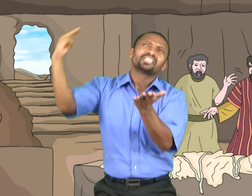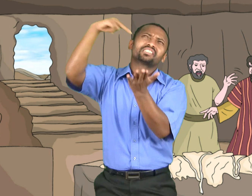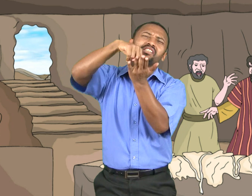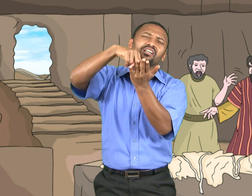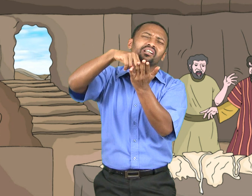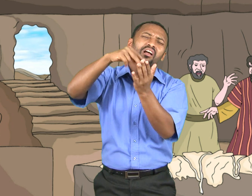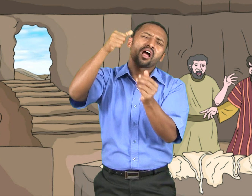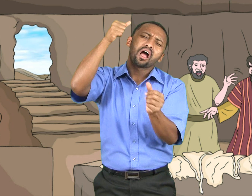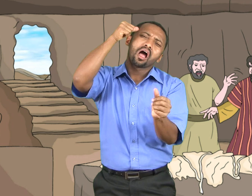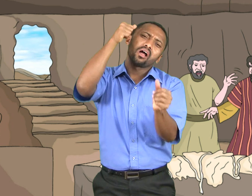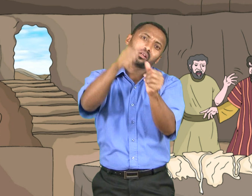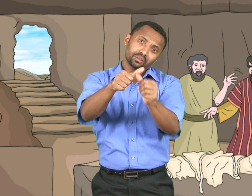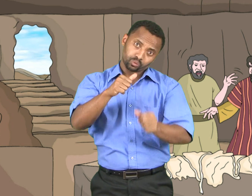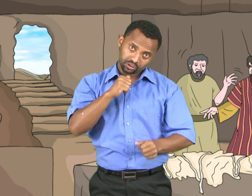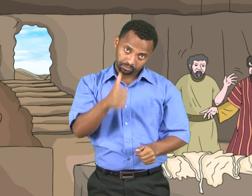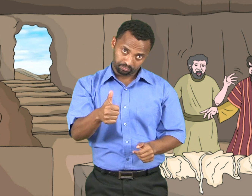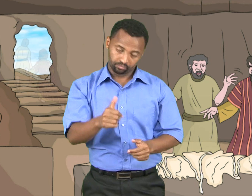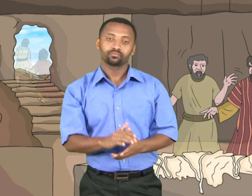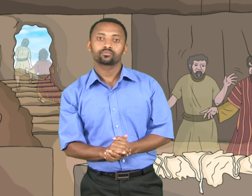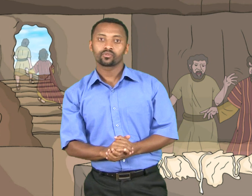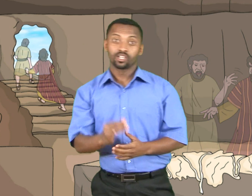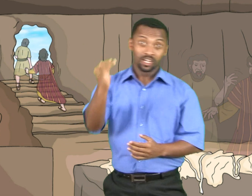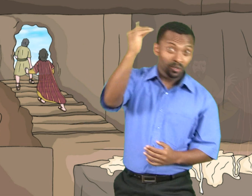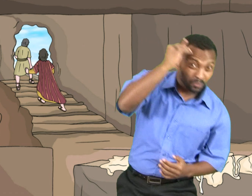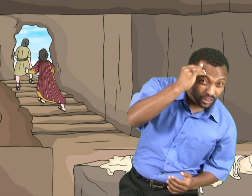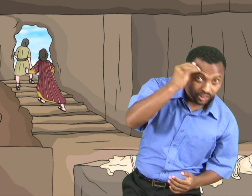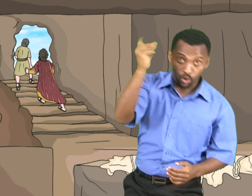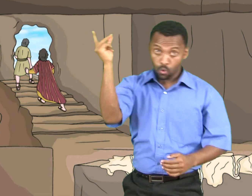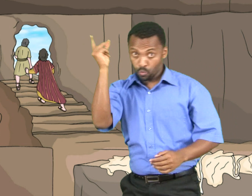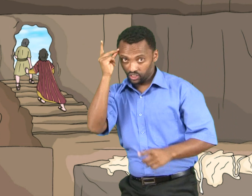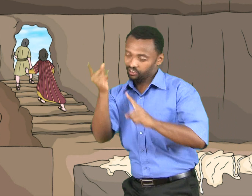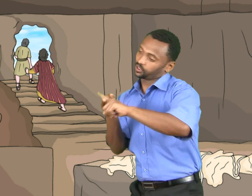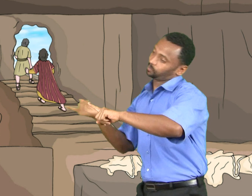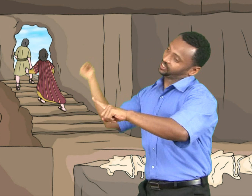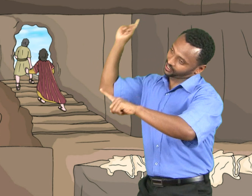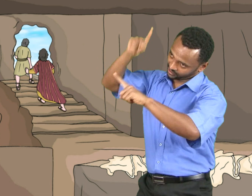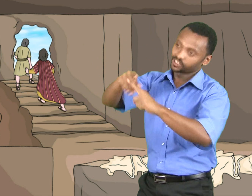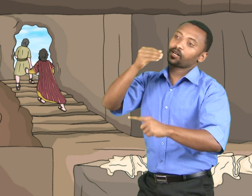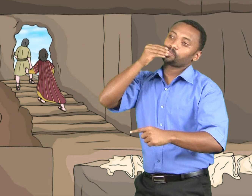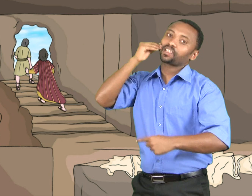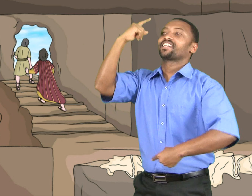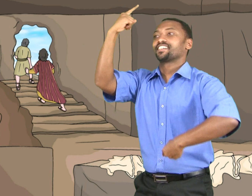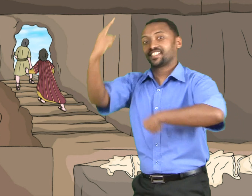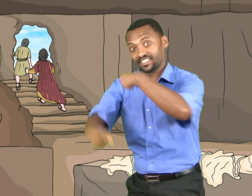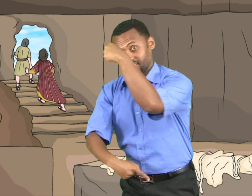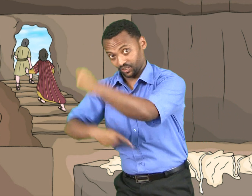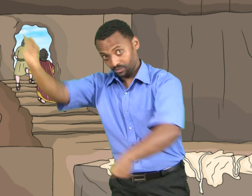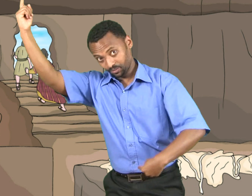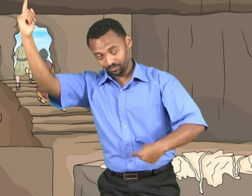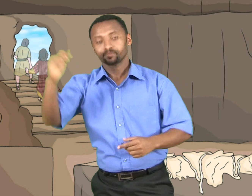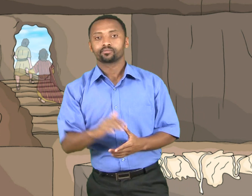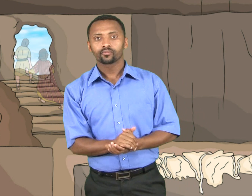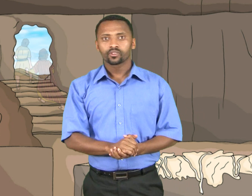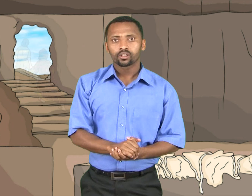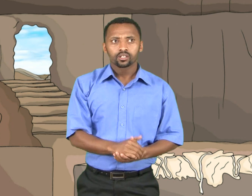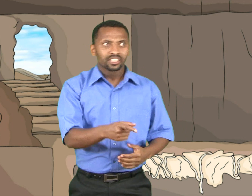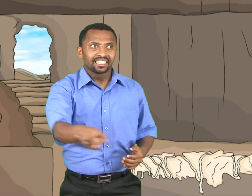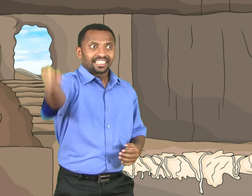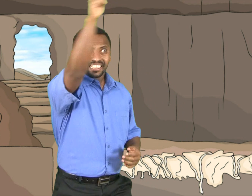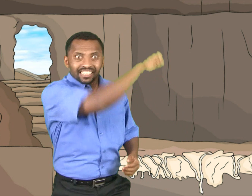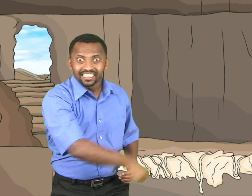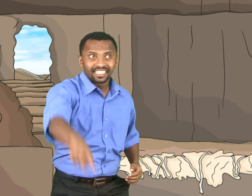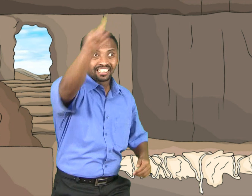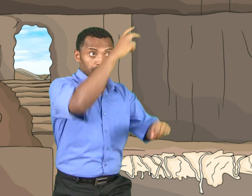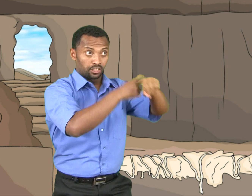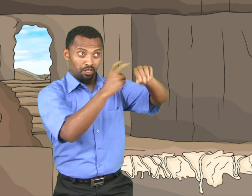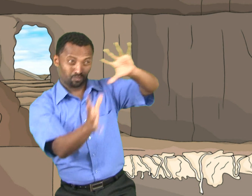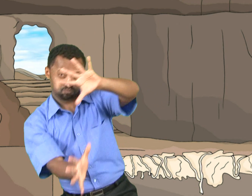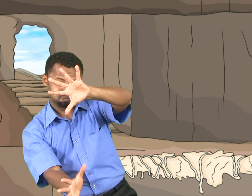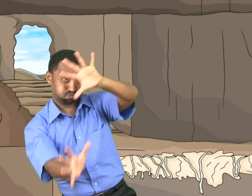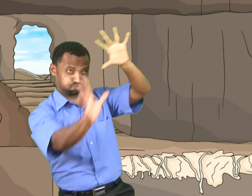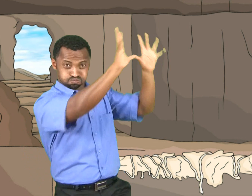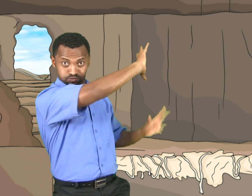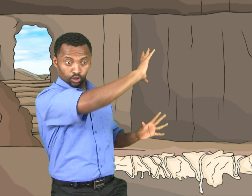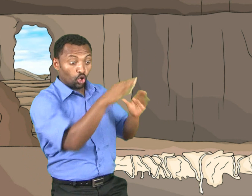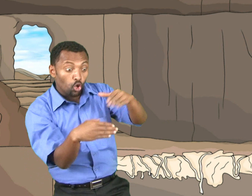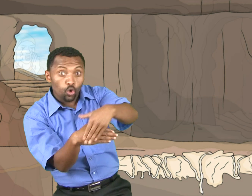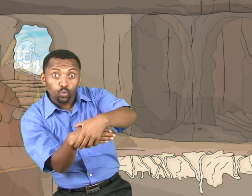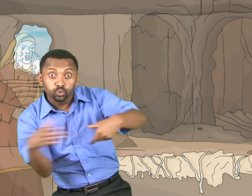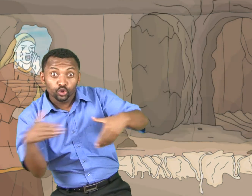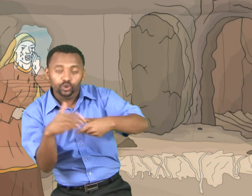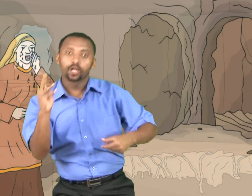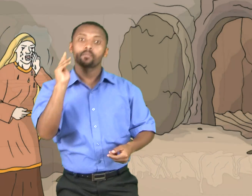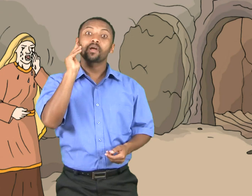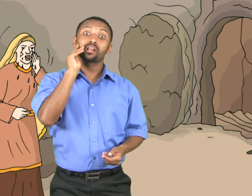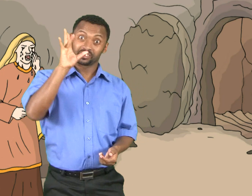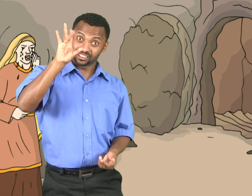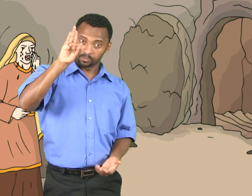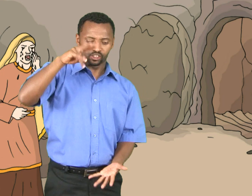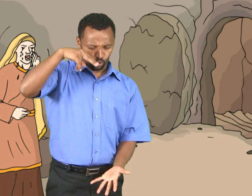Then the disciples returned to their homes.